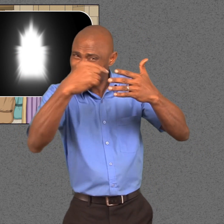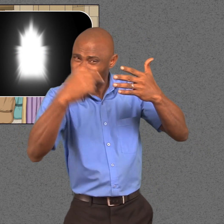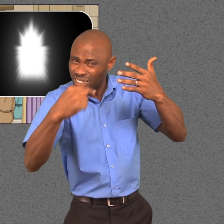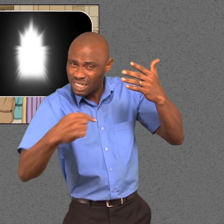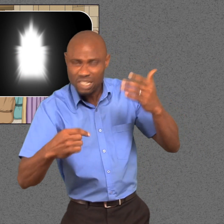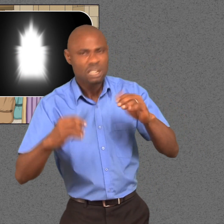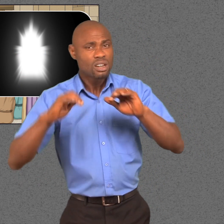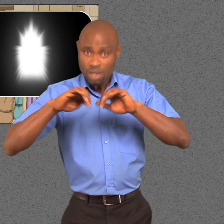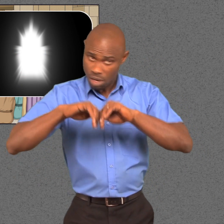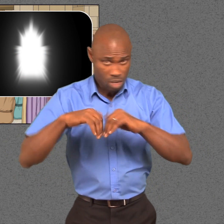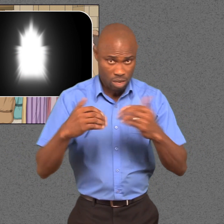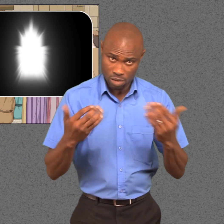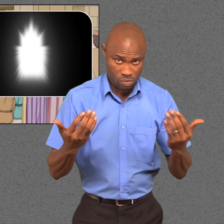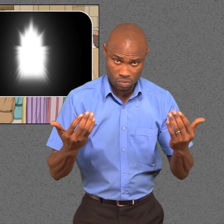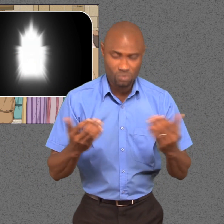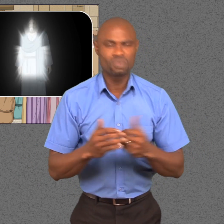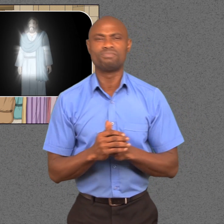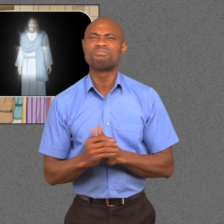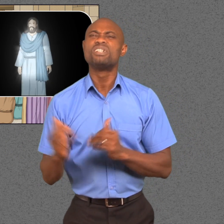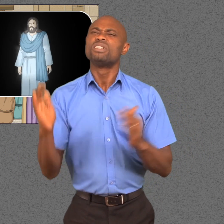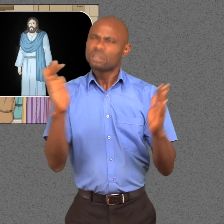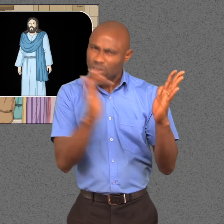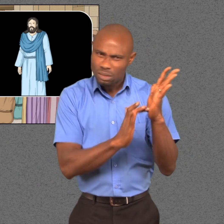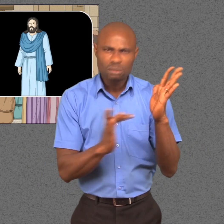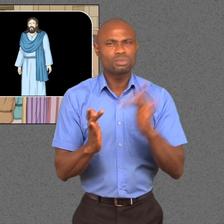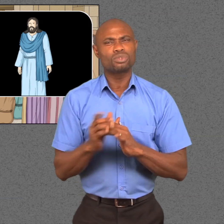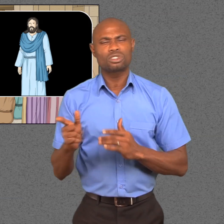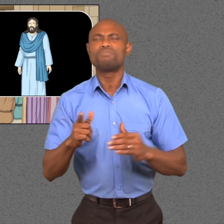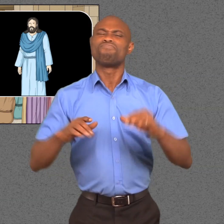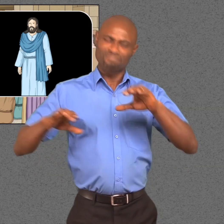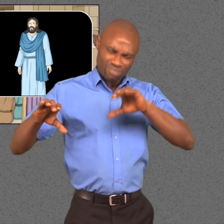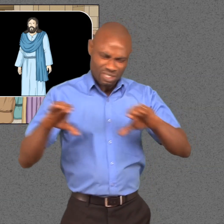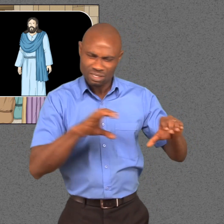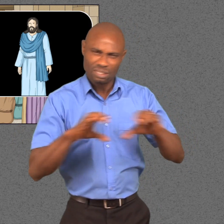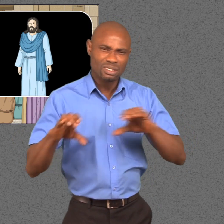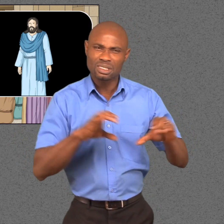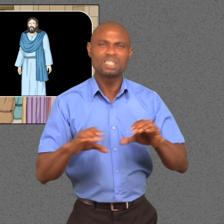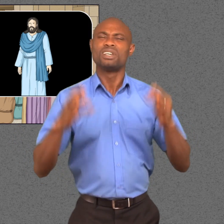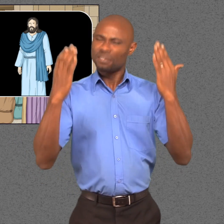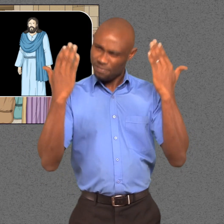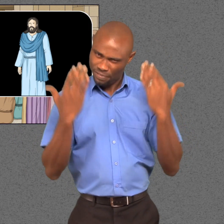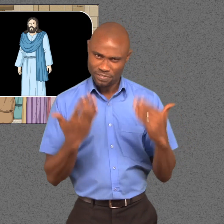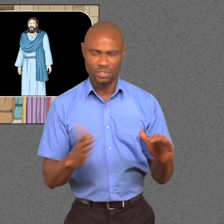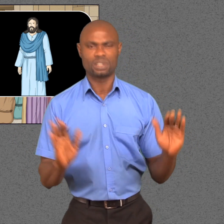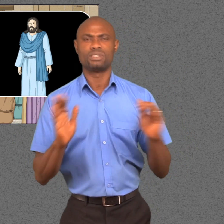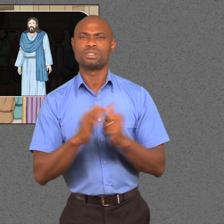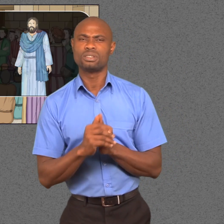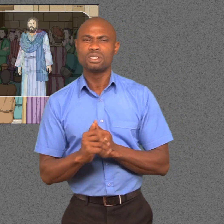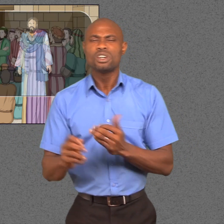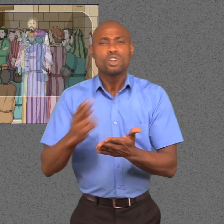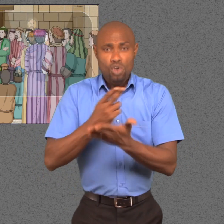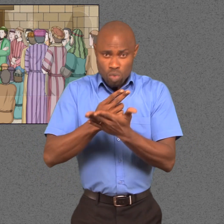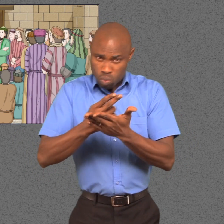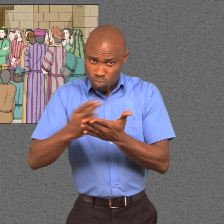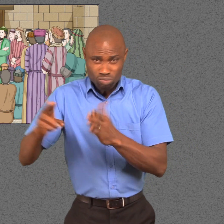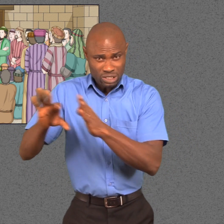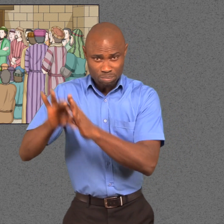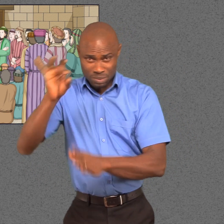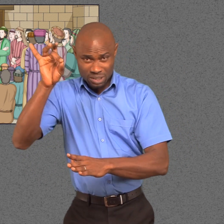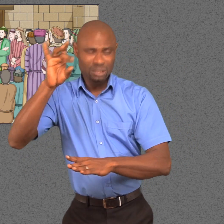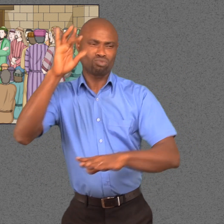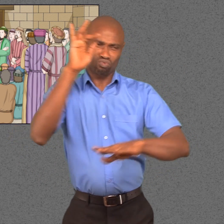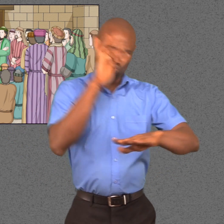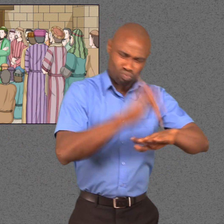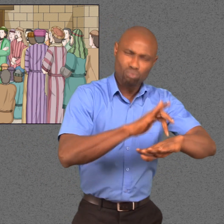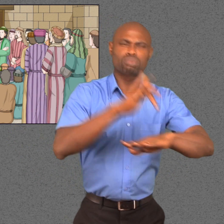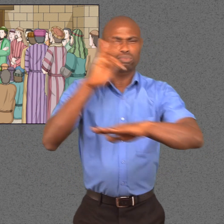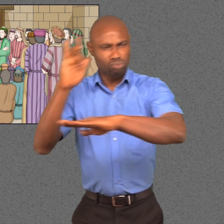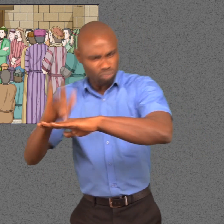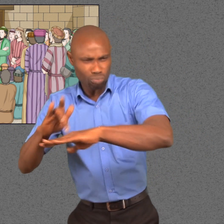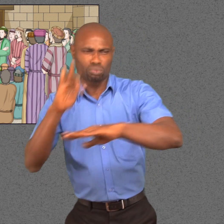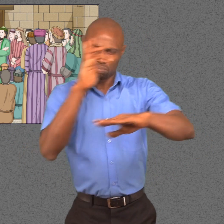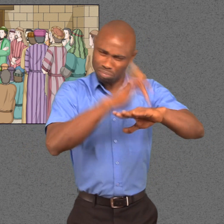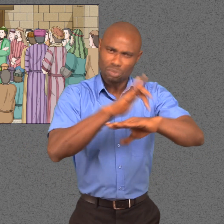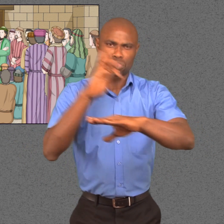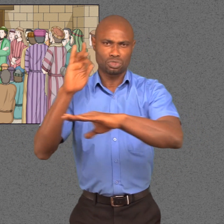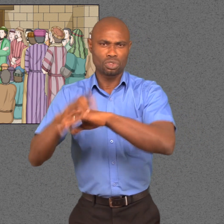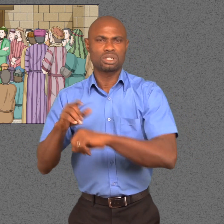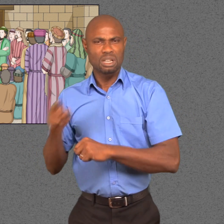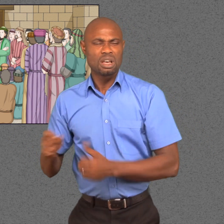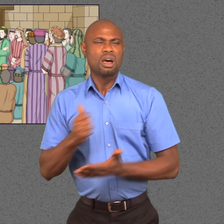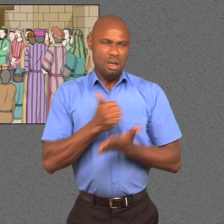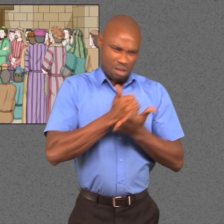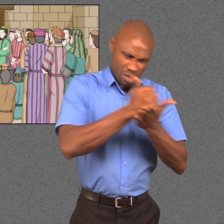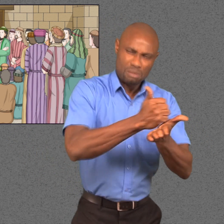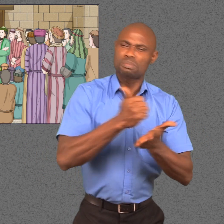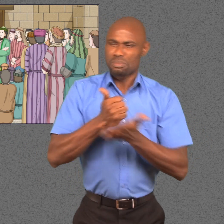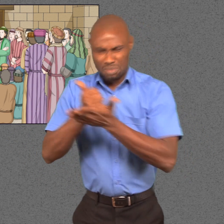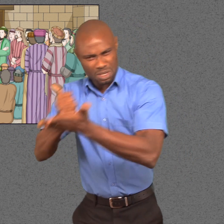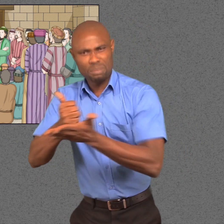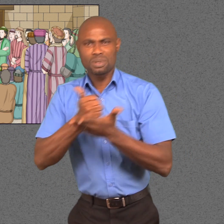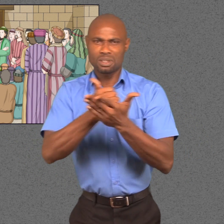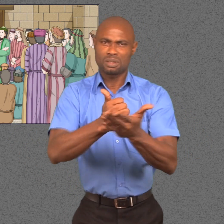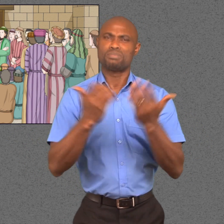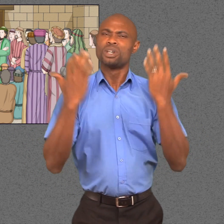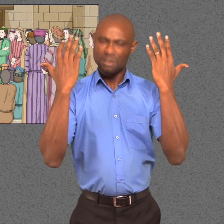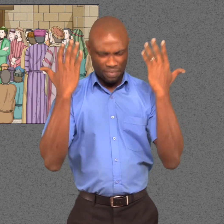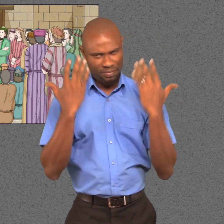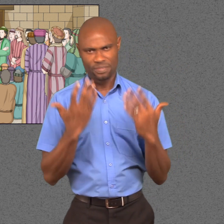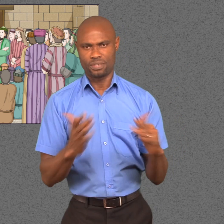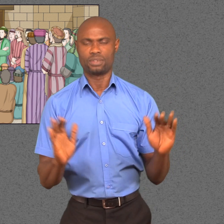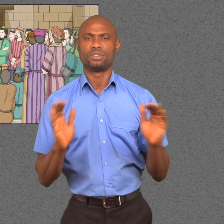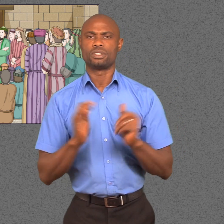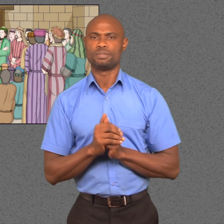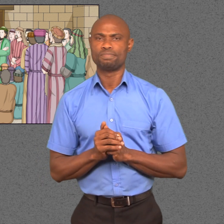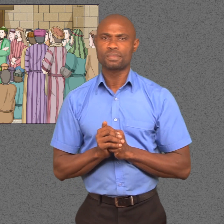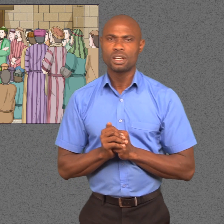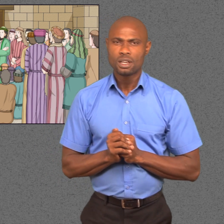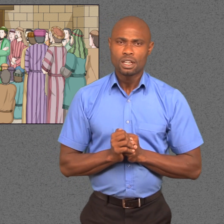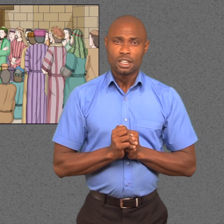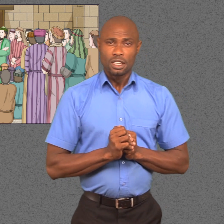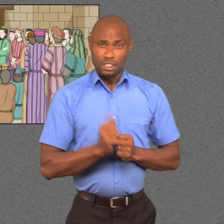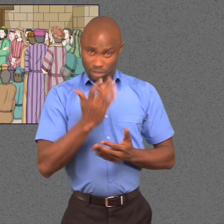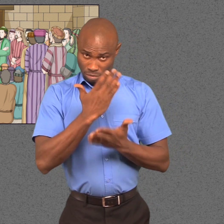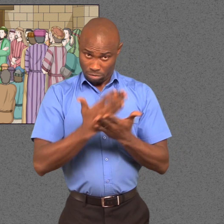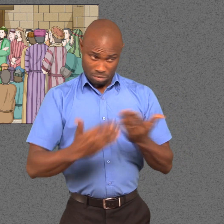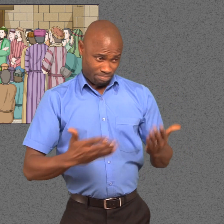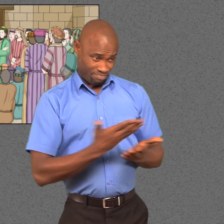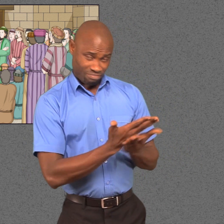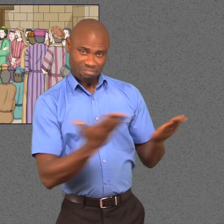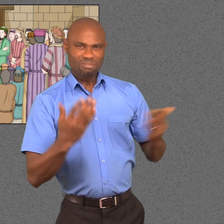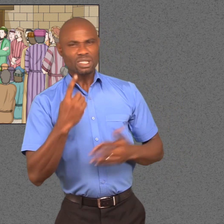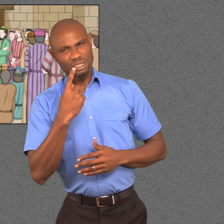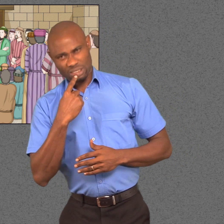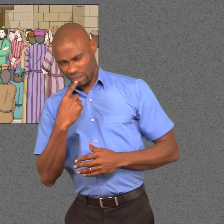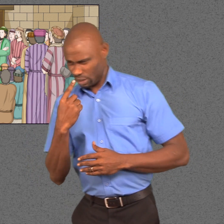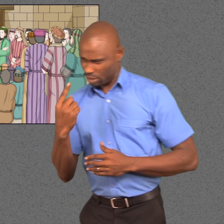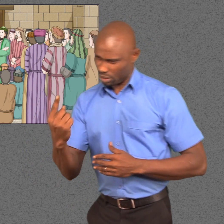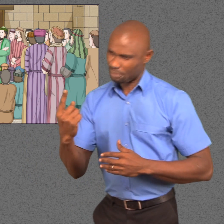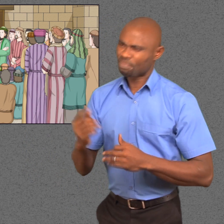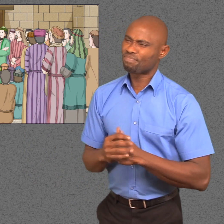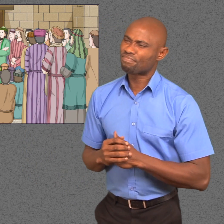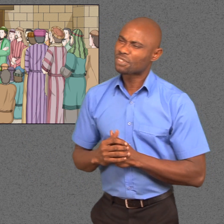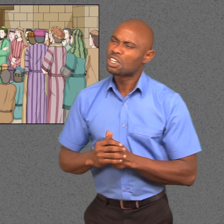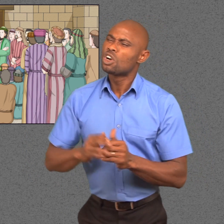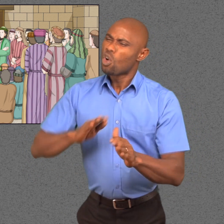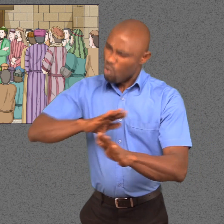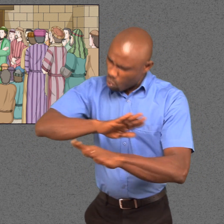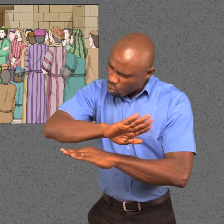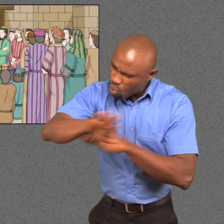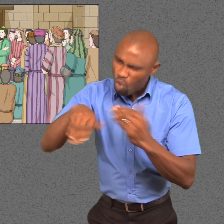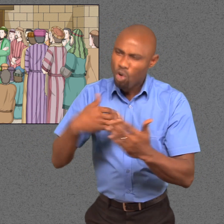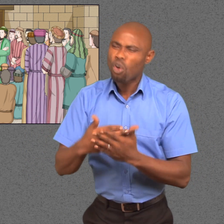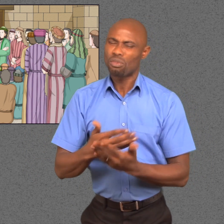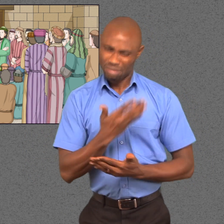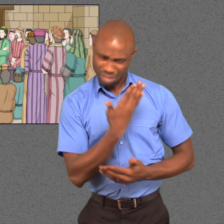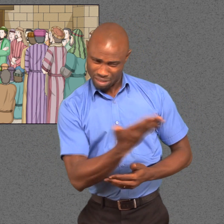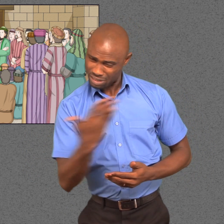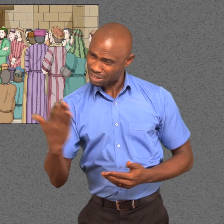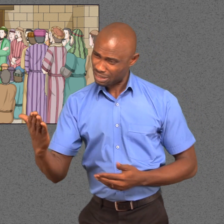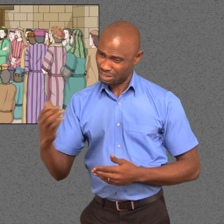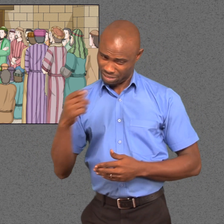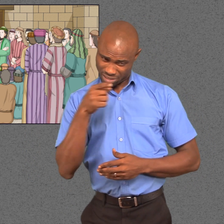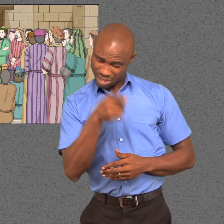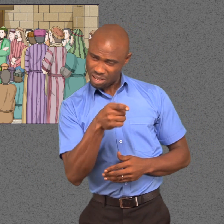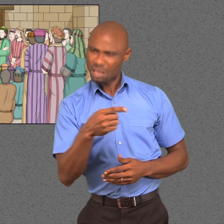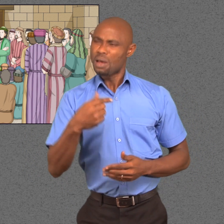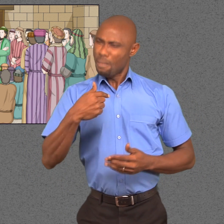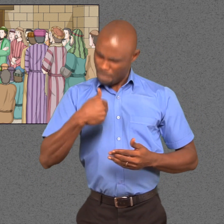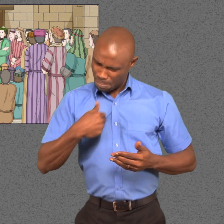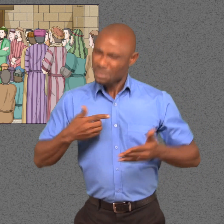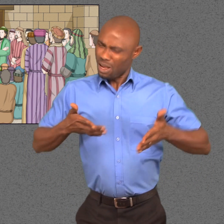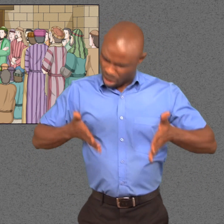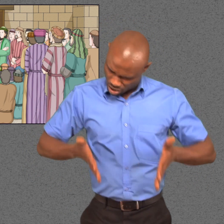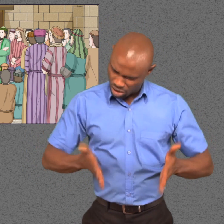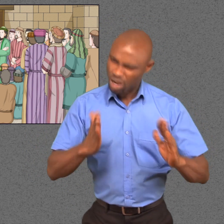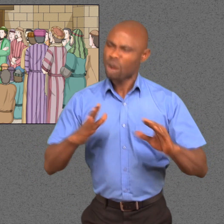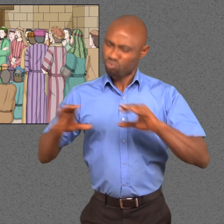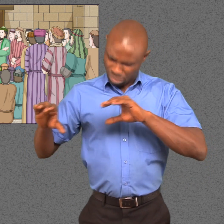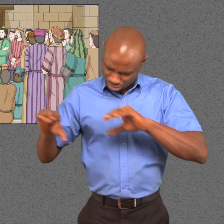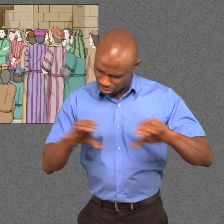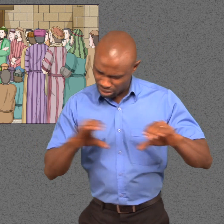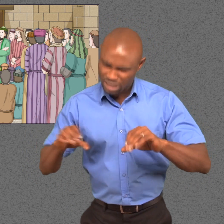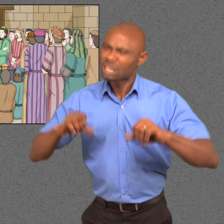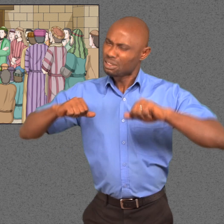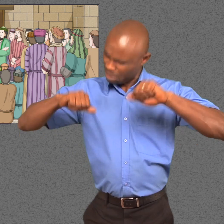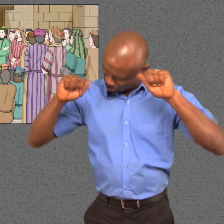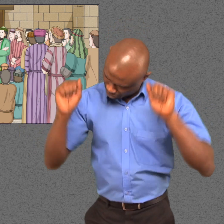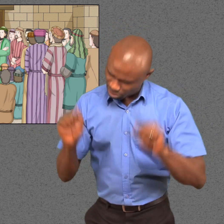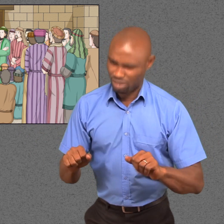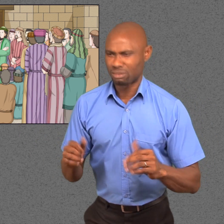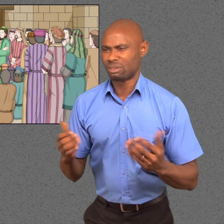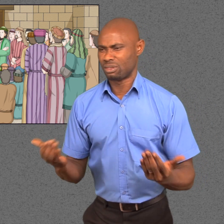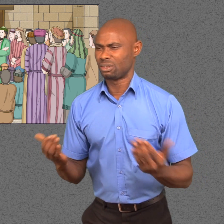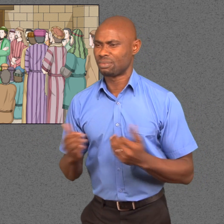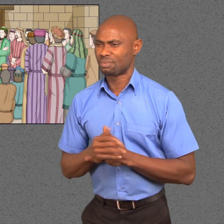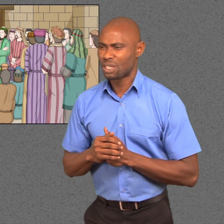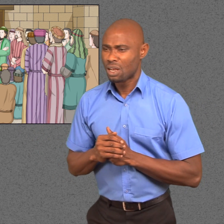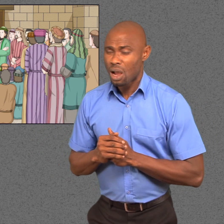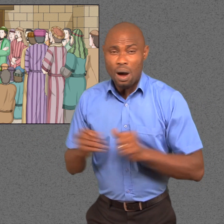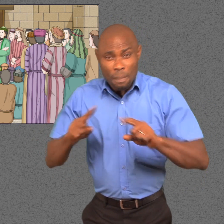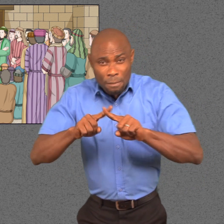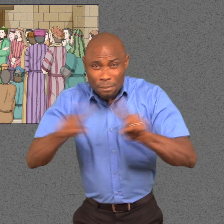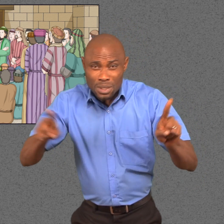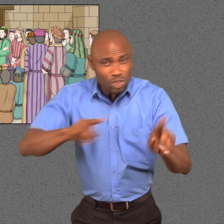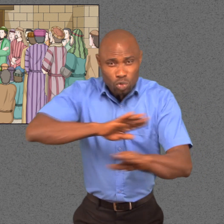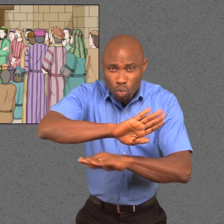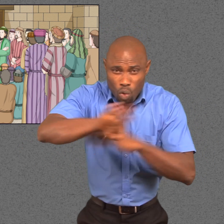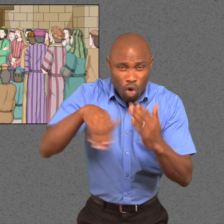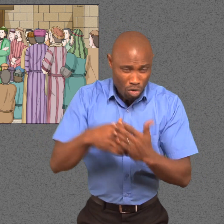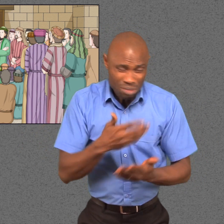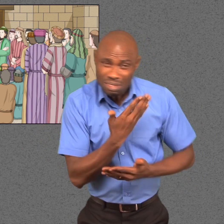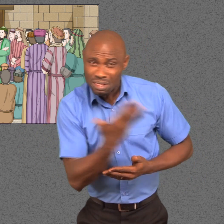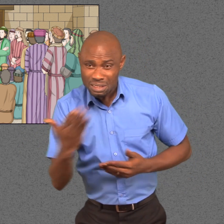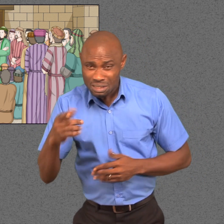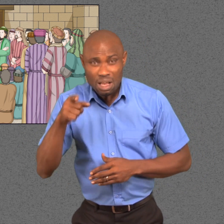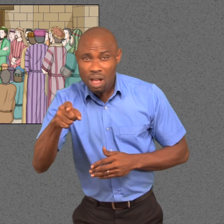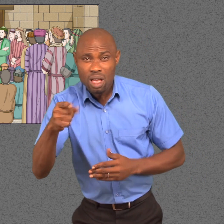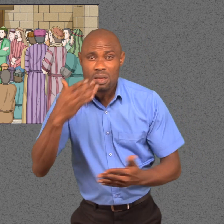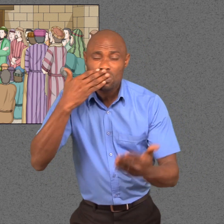“Everything is permissible for me,” but not everything is beneficial.